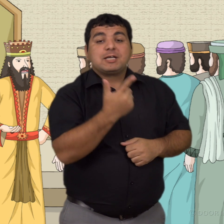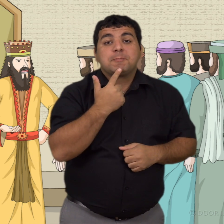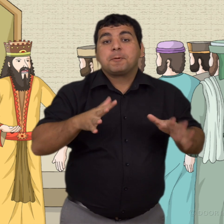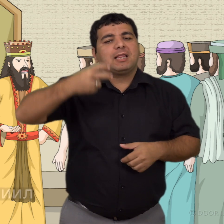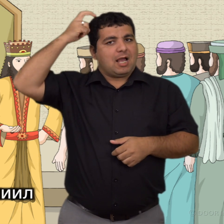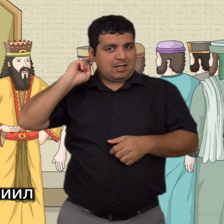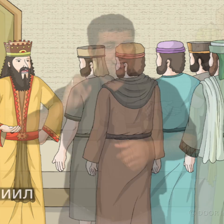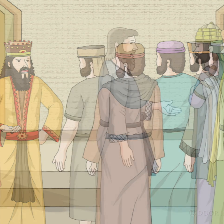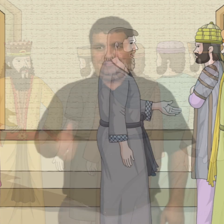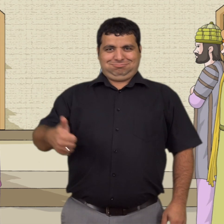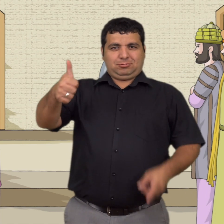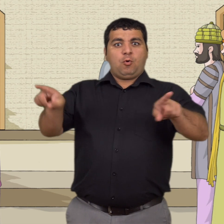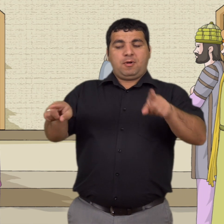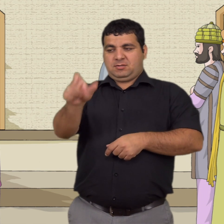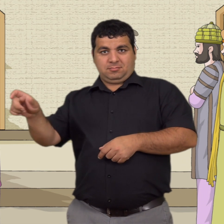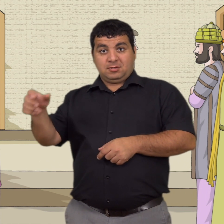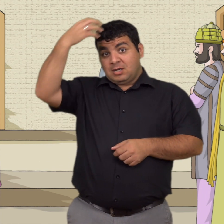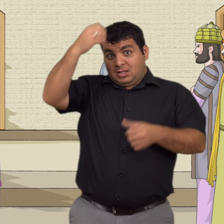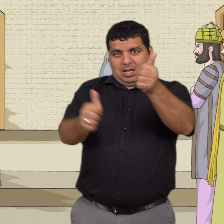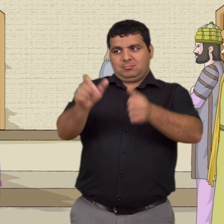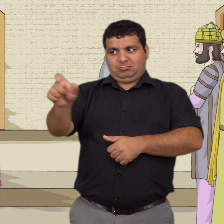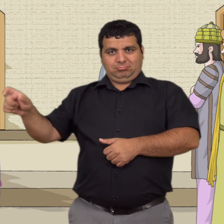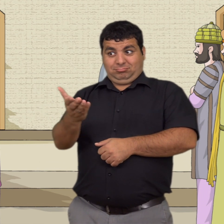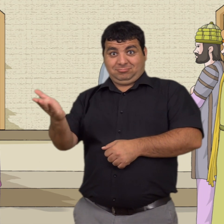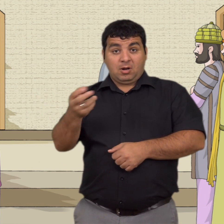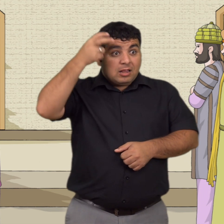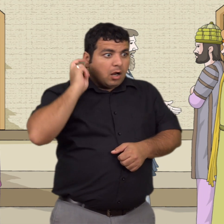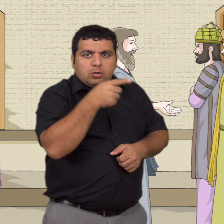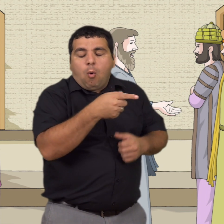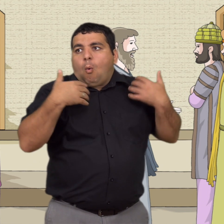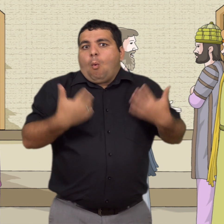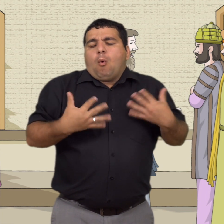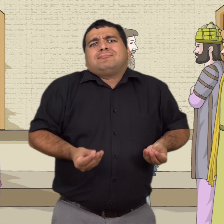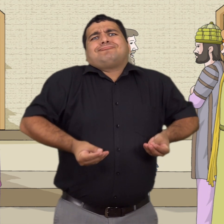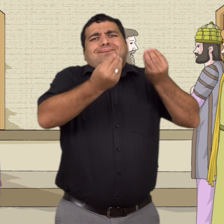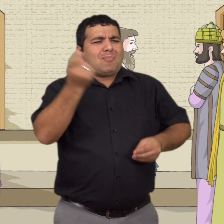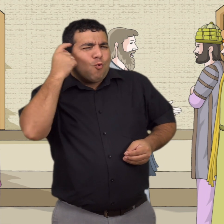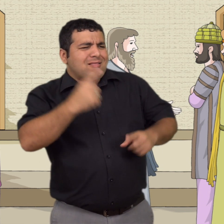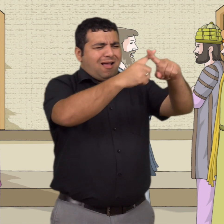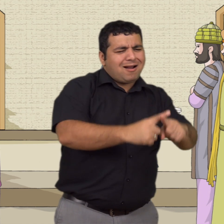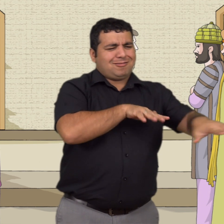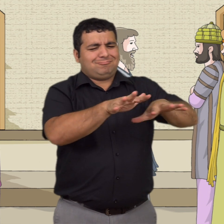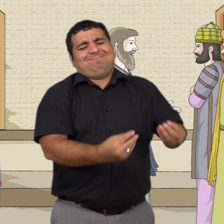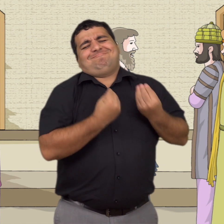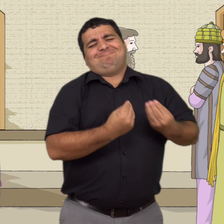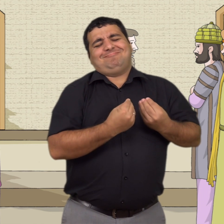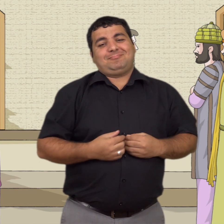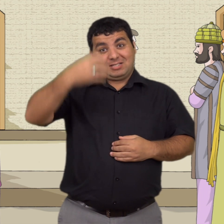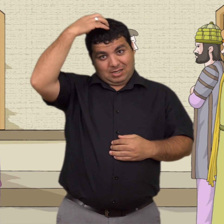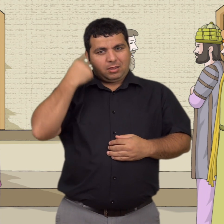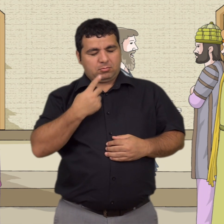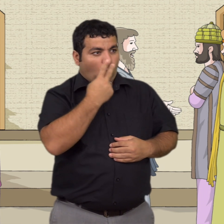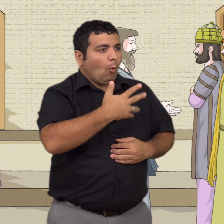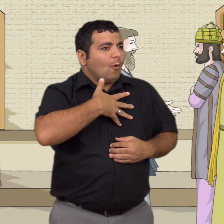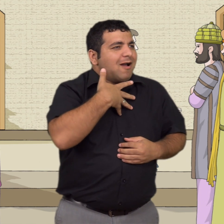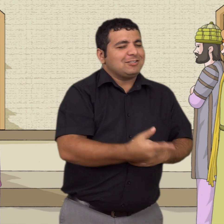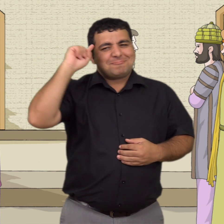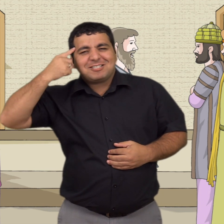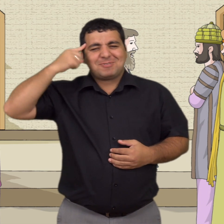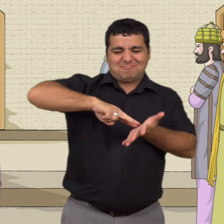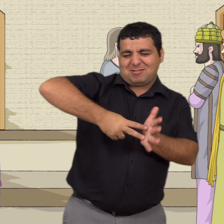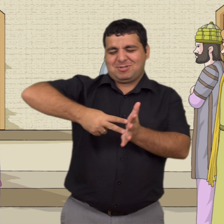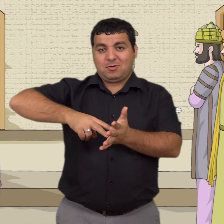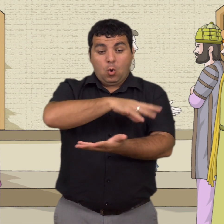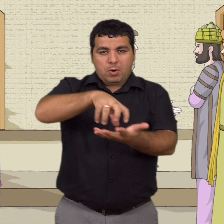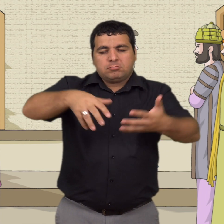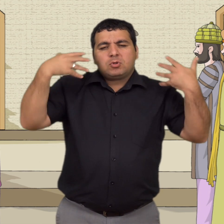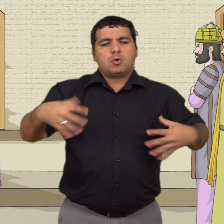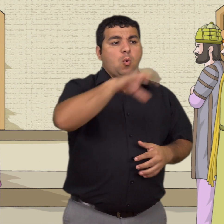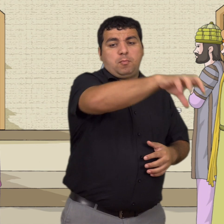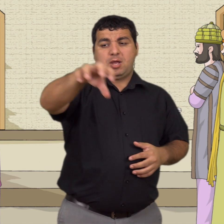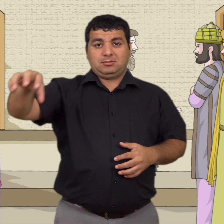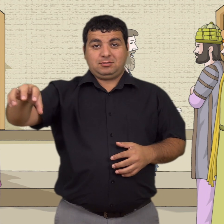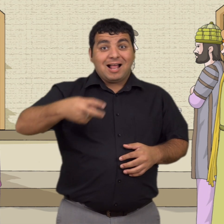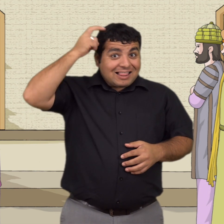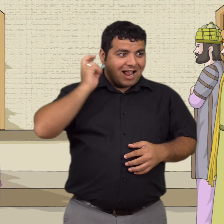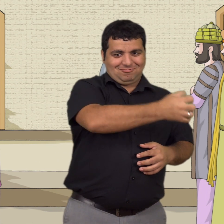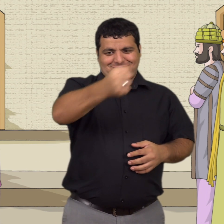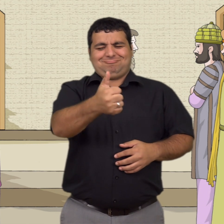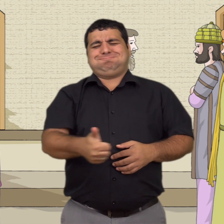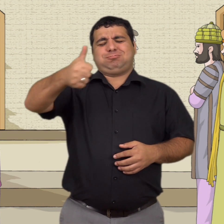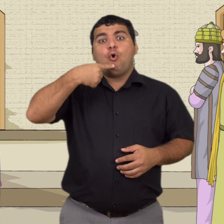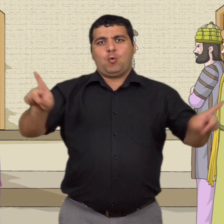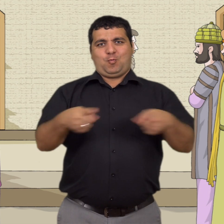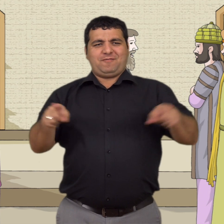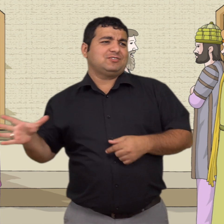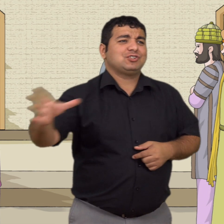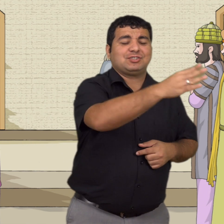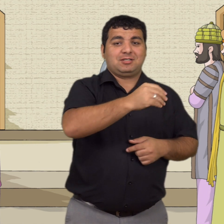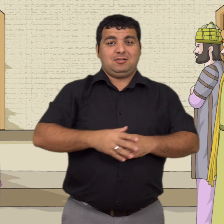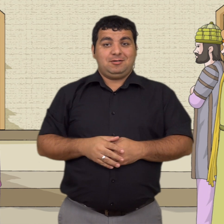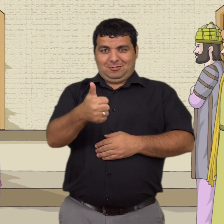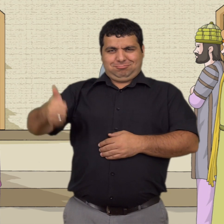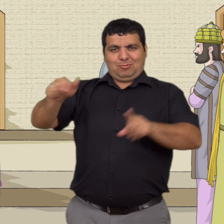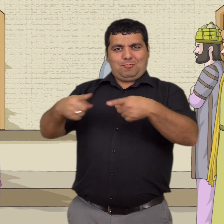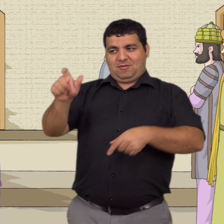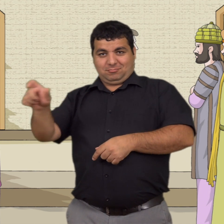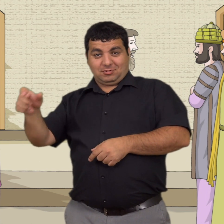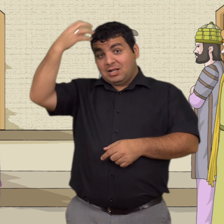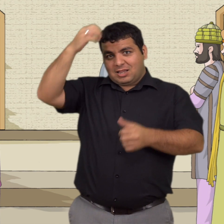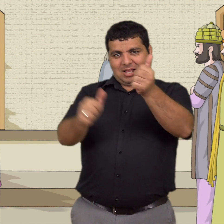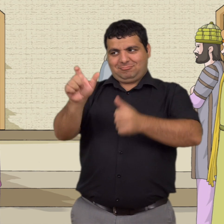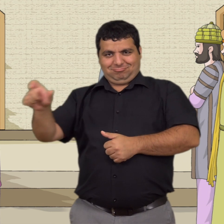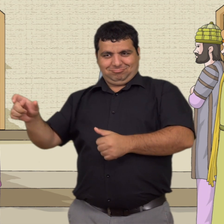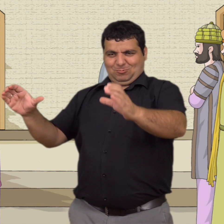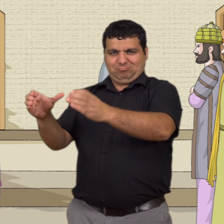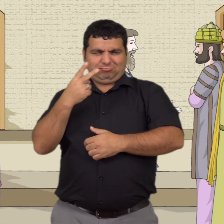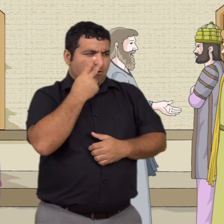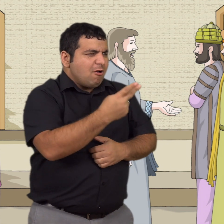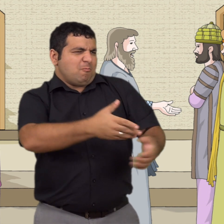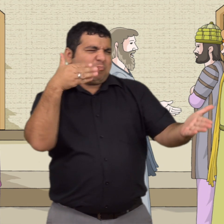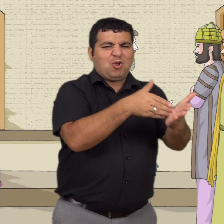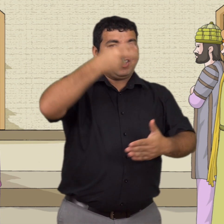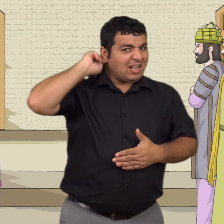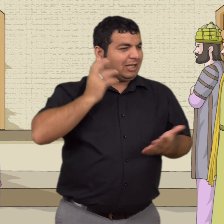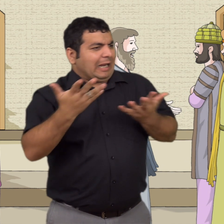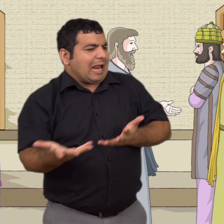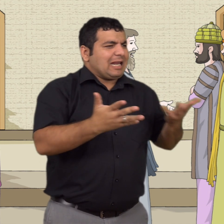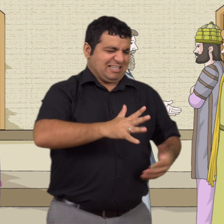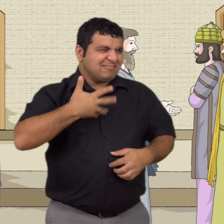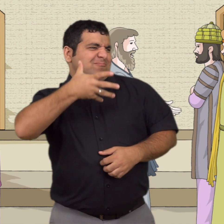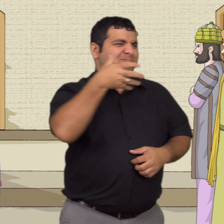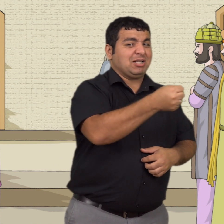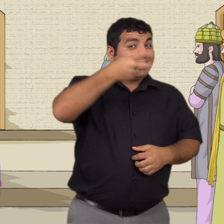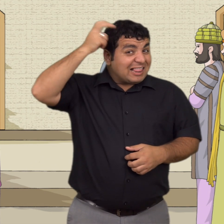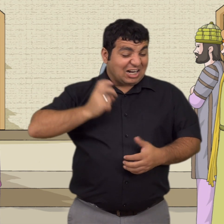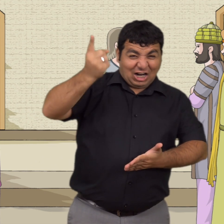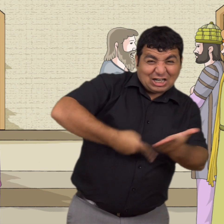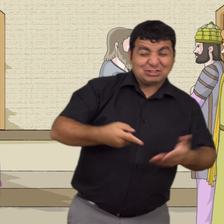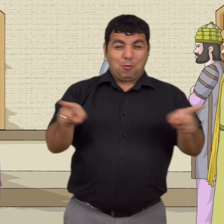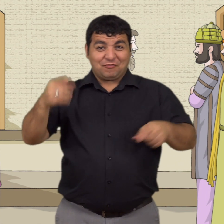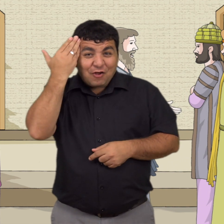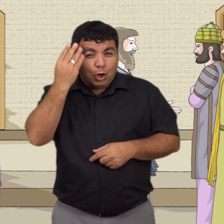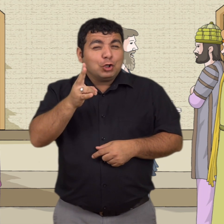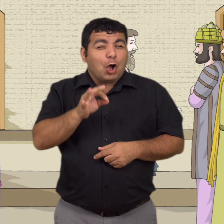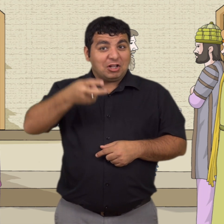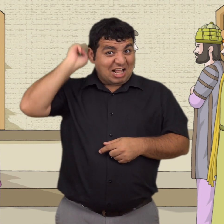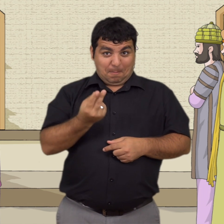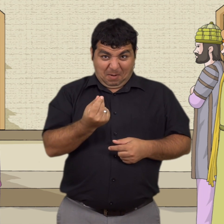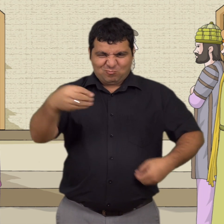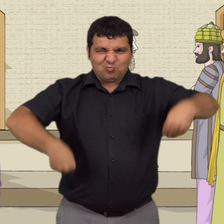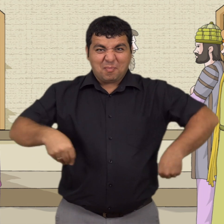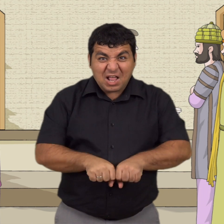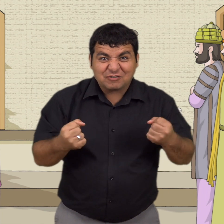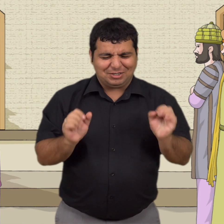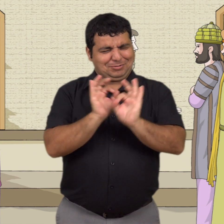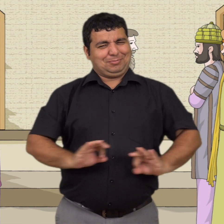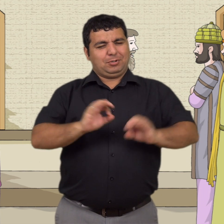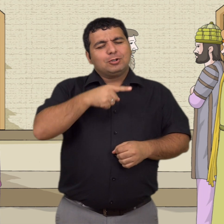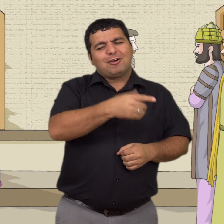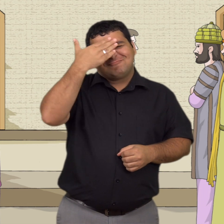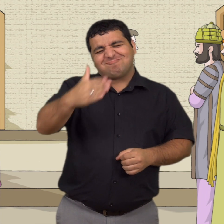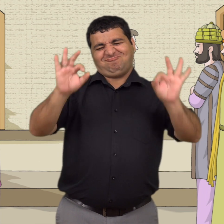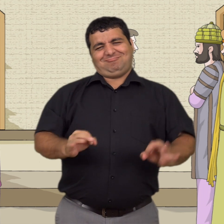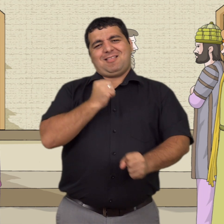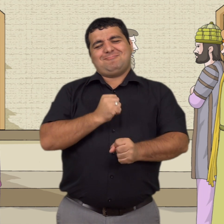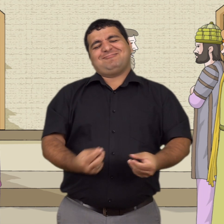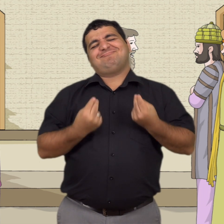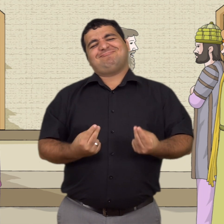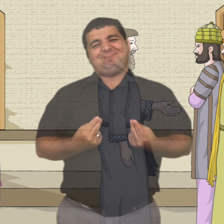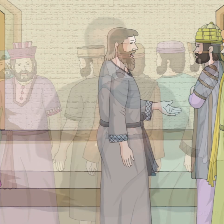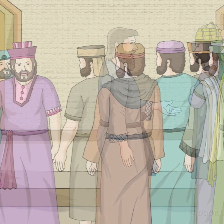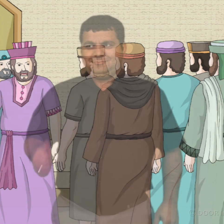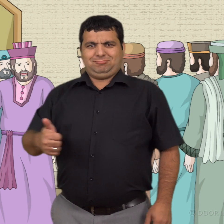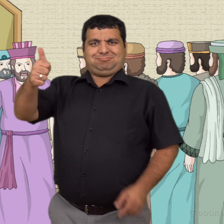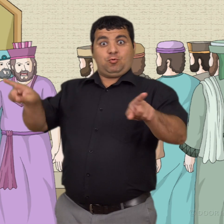Thus the administrators and satraps sought a charge against Daniel concerning the kingdom, but they could find no charge or corruption, because he was trustworthy, and no negligence or corruption was found in him.